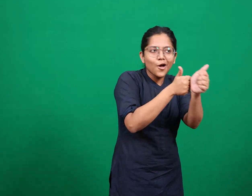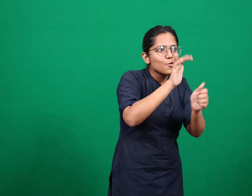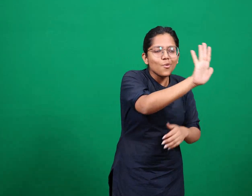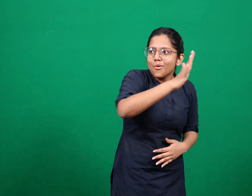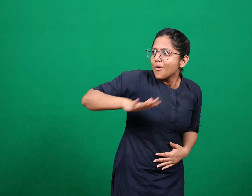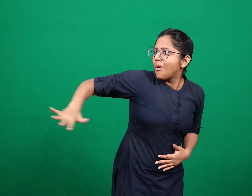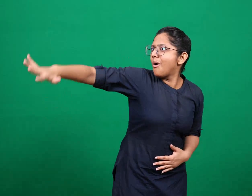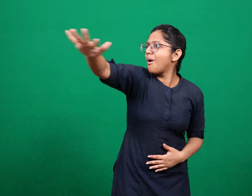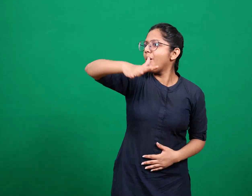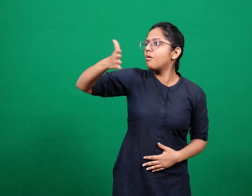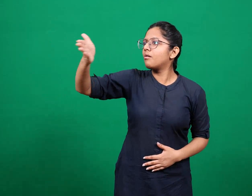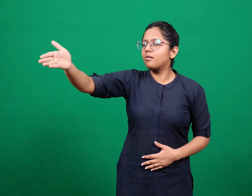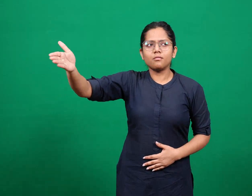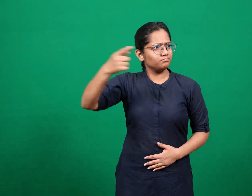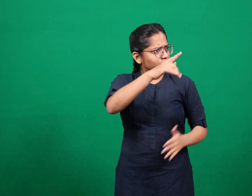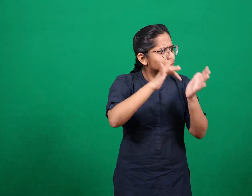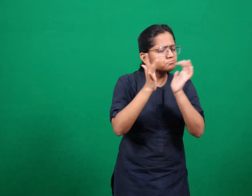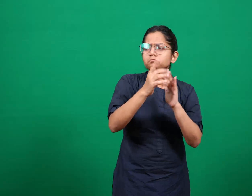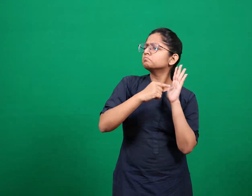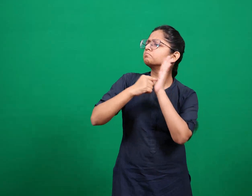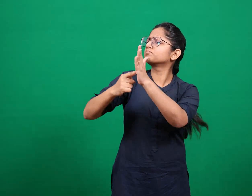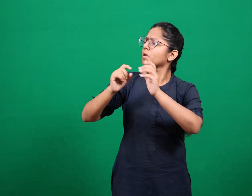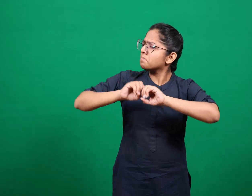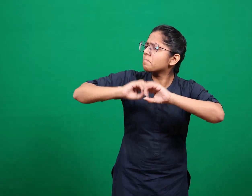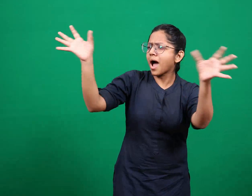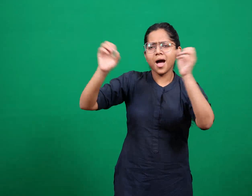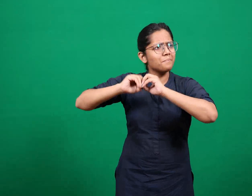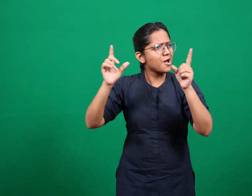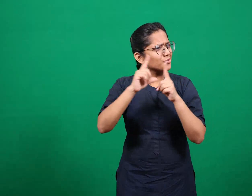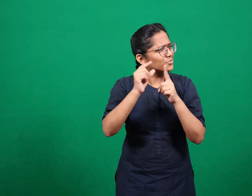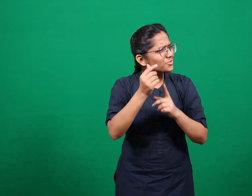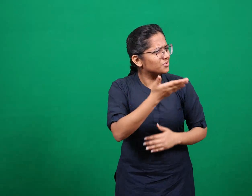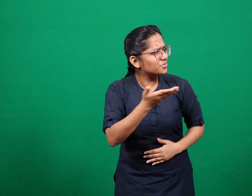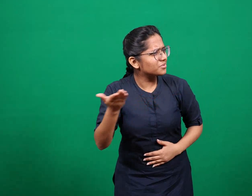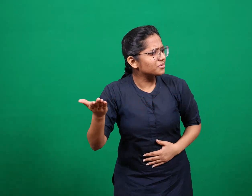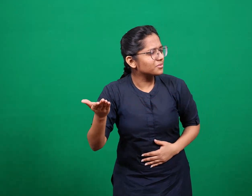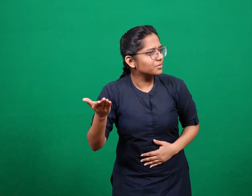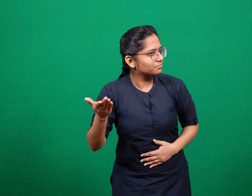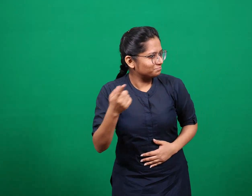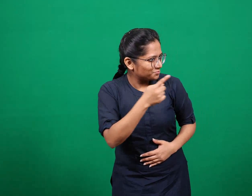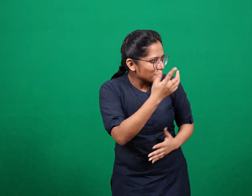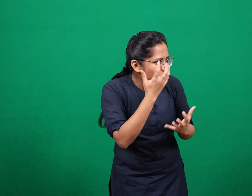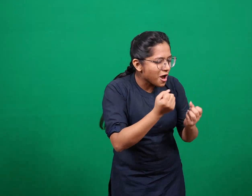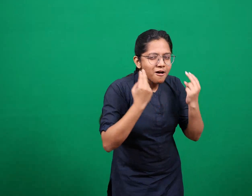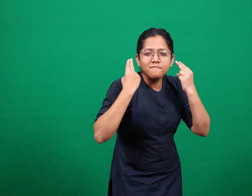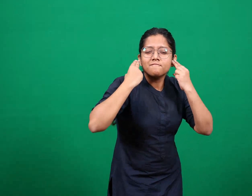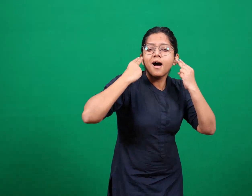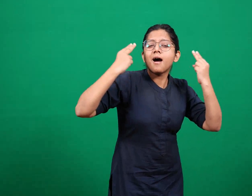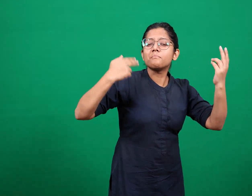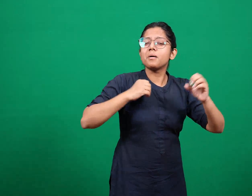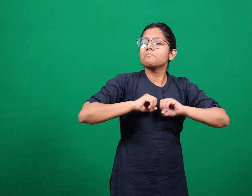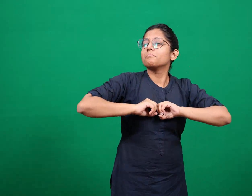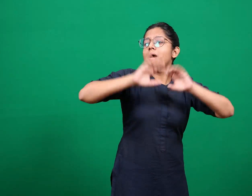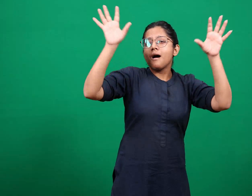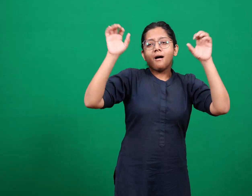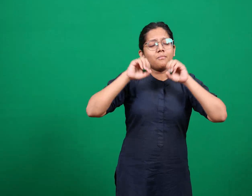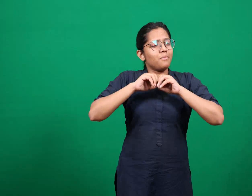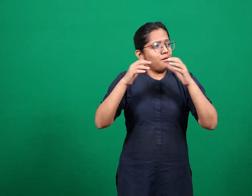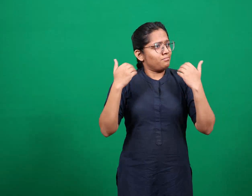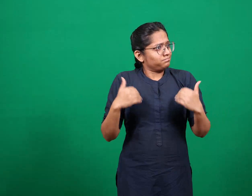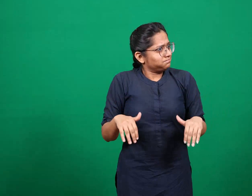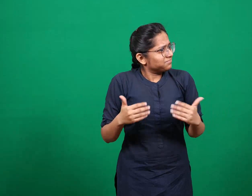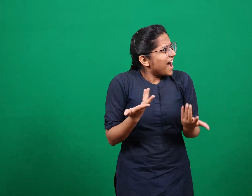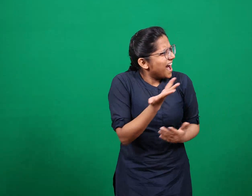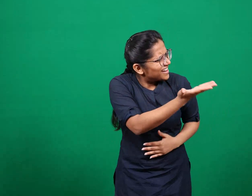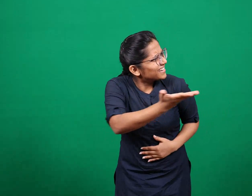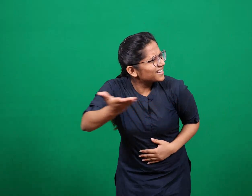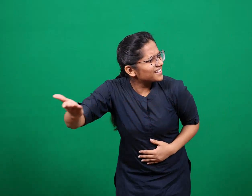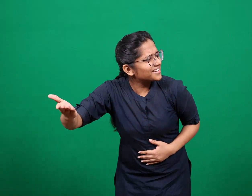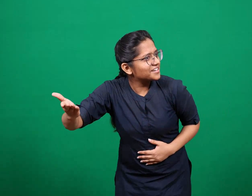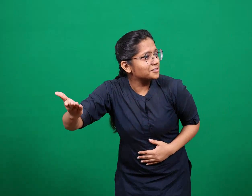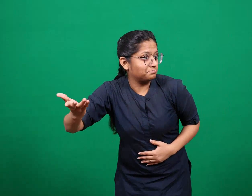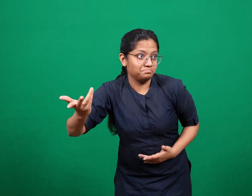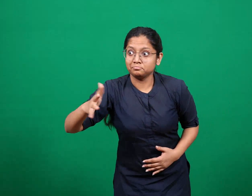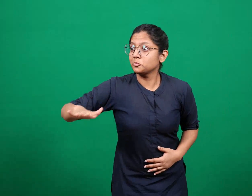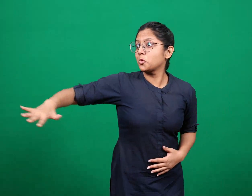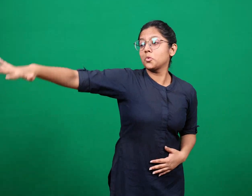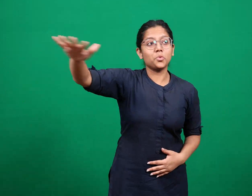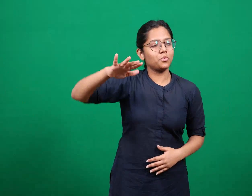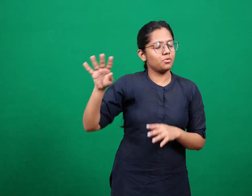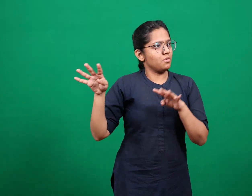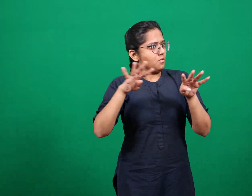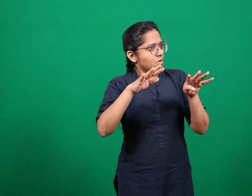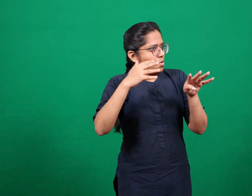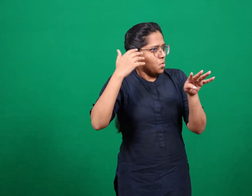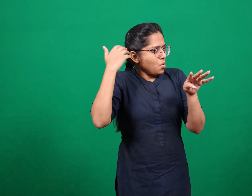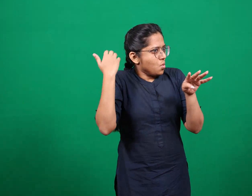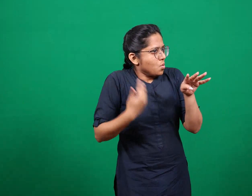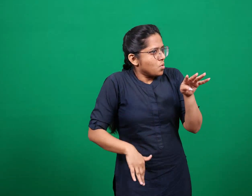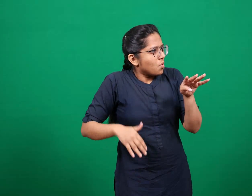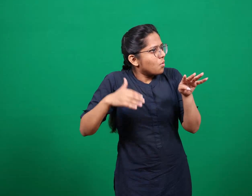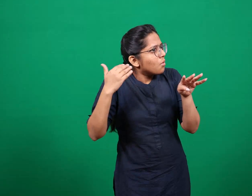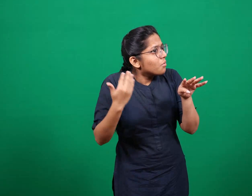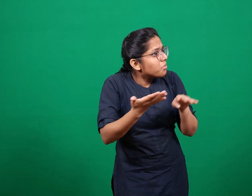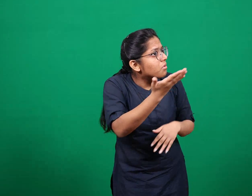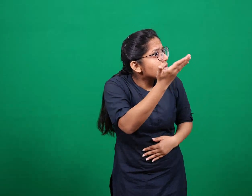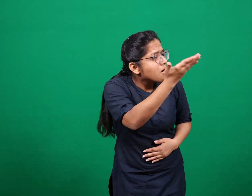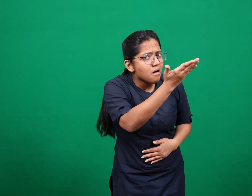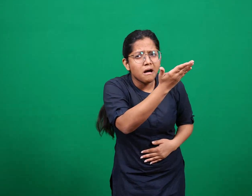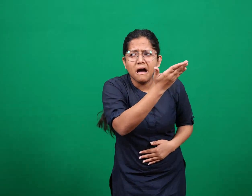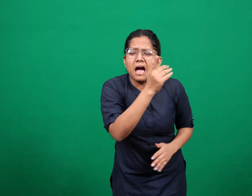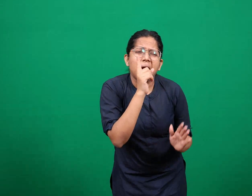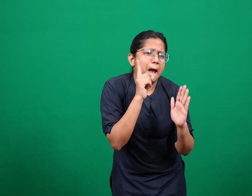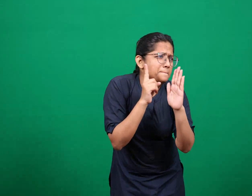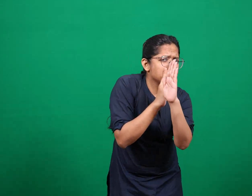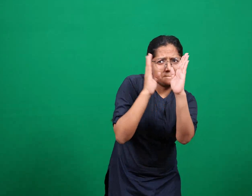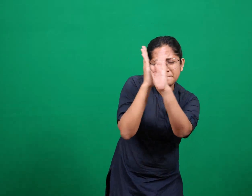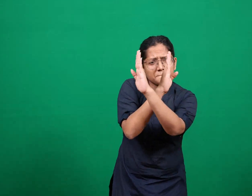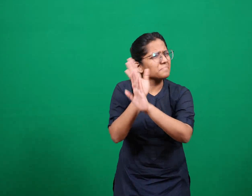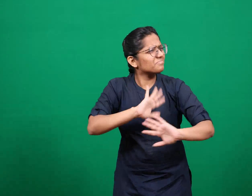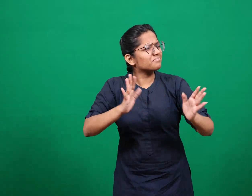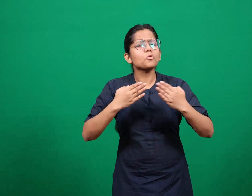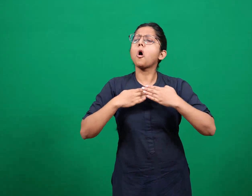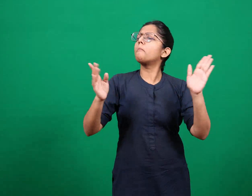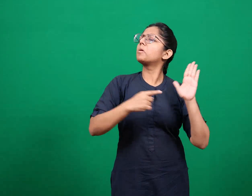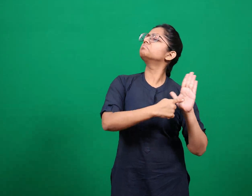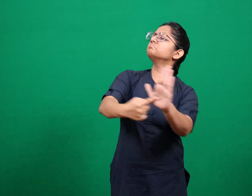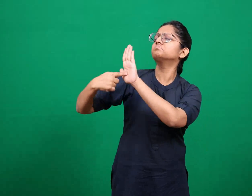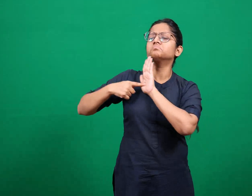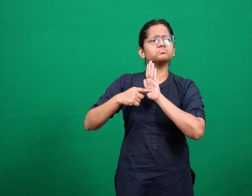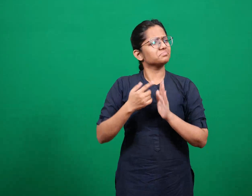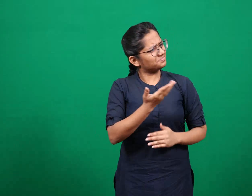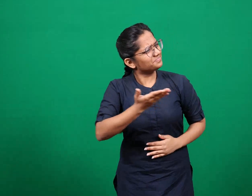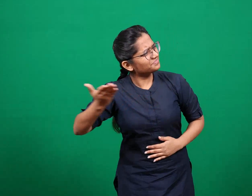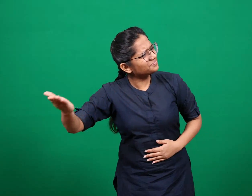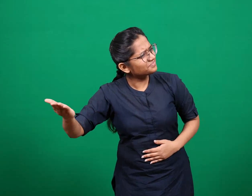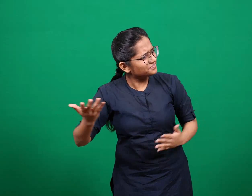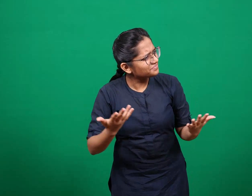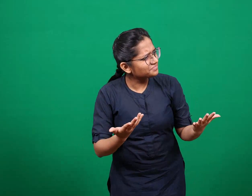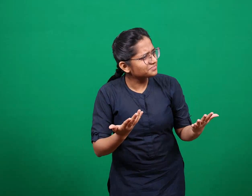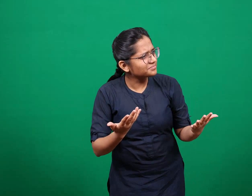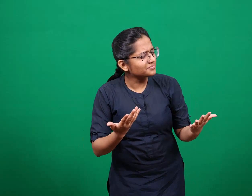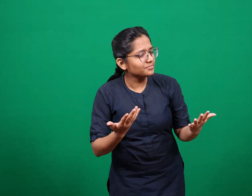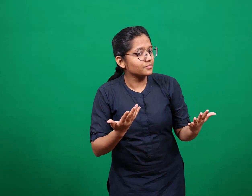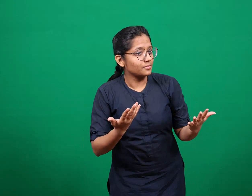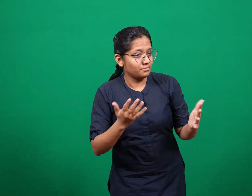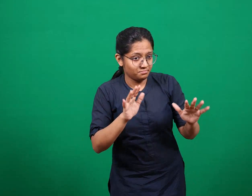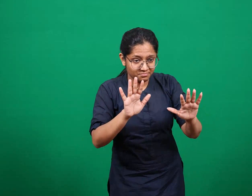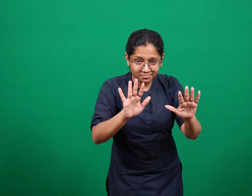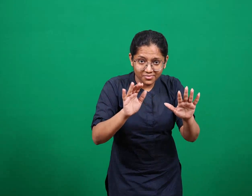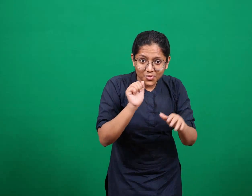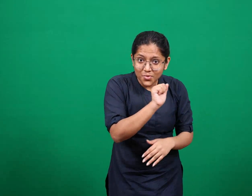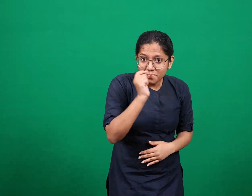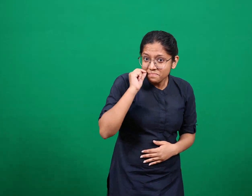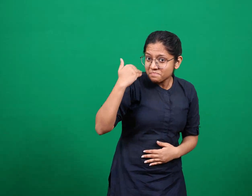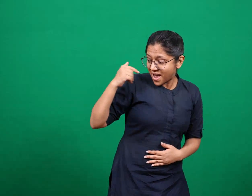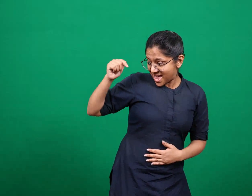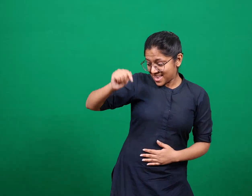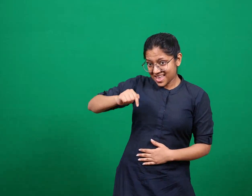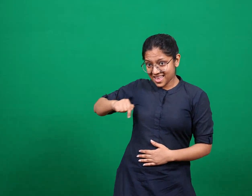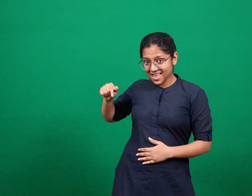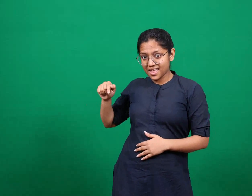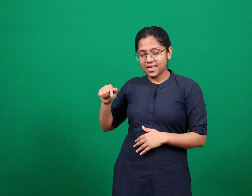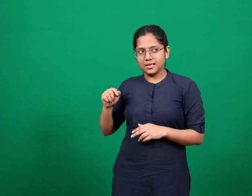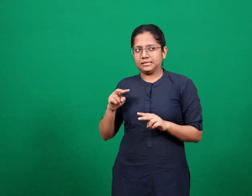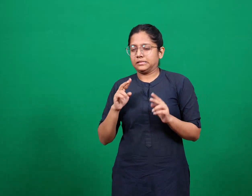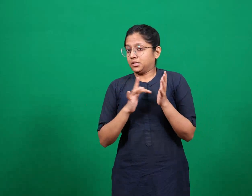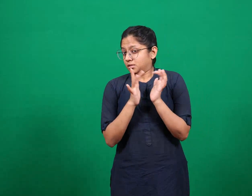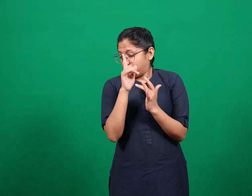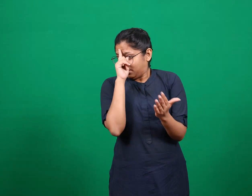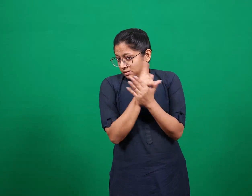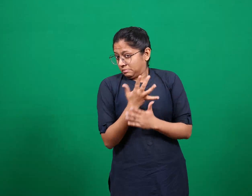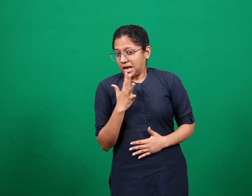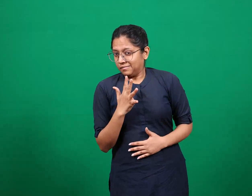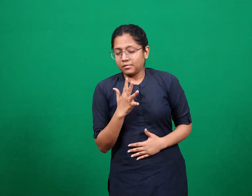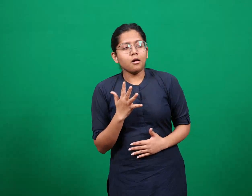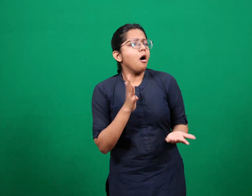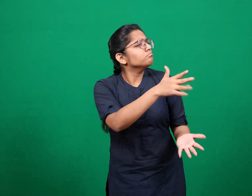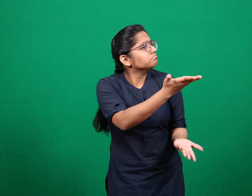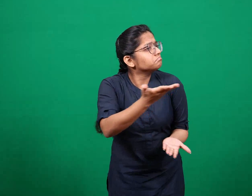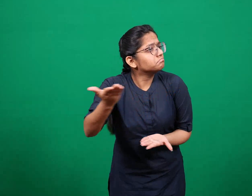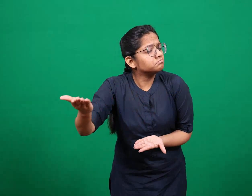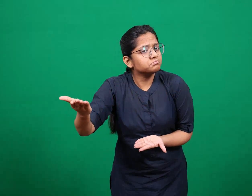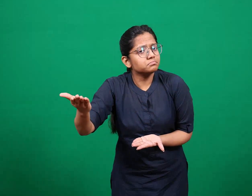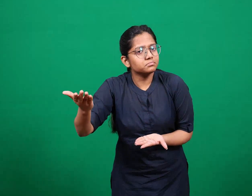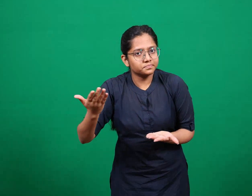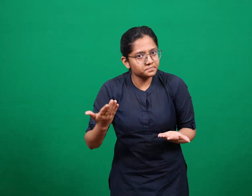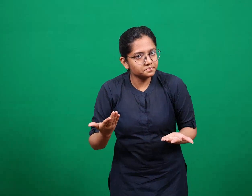For no one who wants to be known publicly acts in secret. Since You are doing these things, show Yourself to the world."